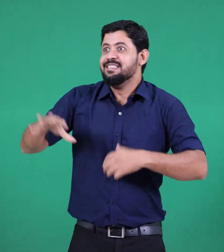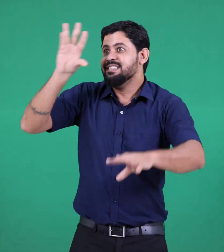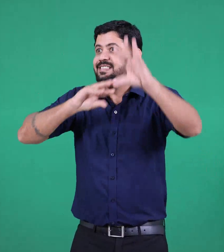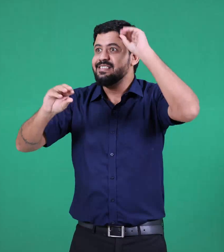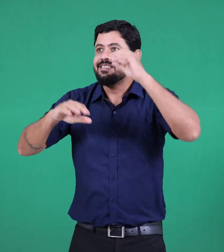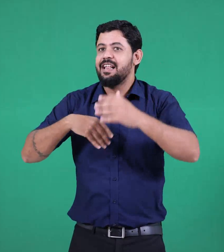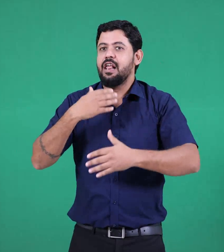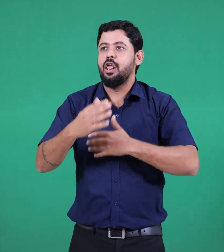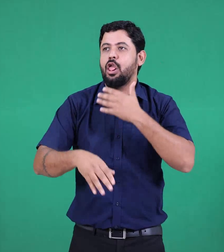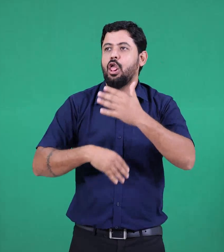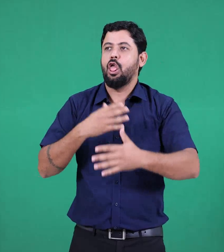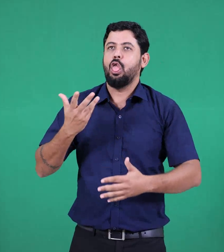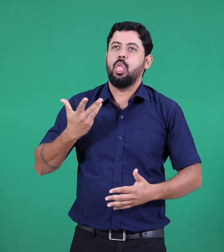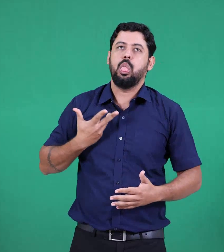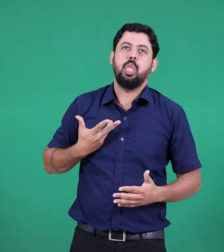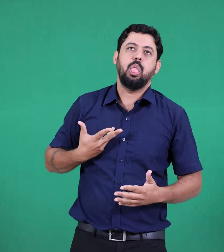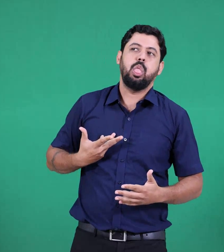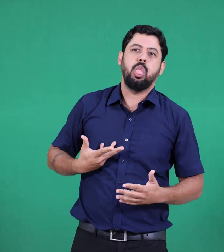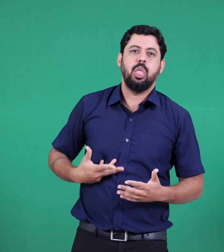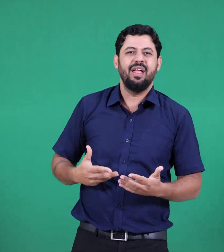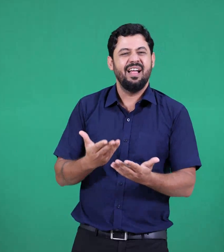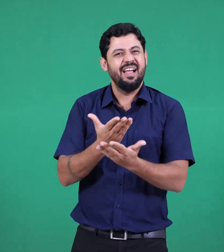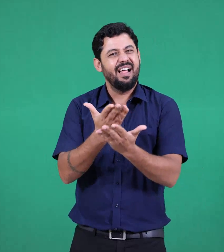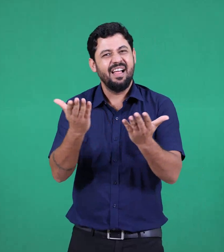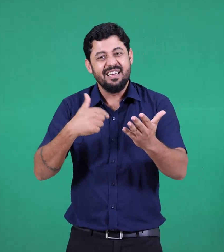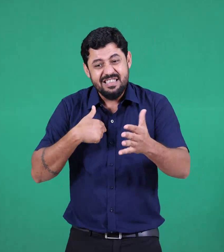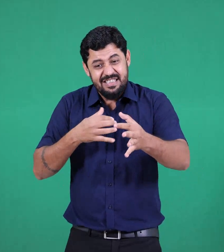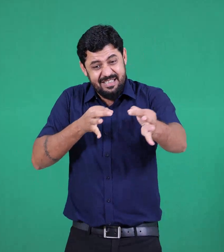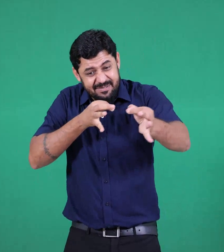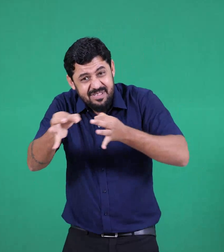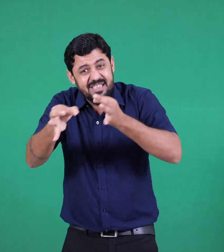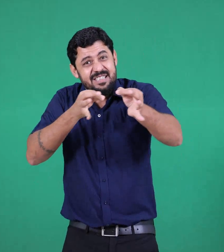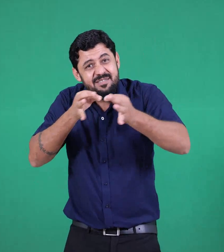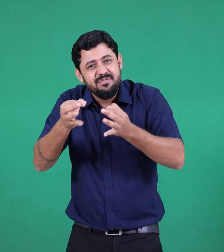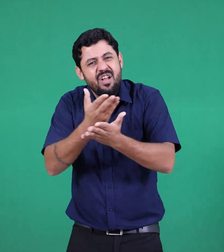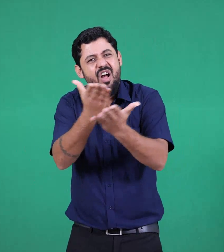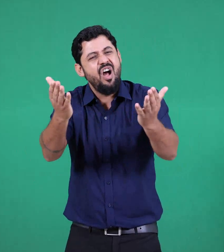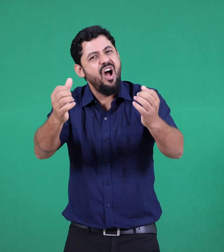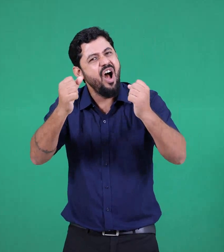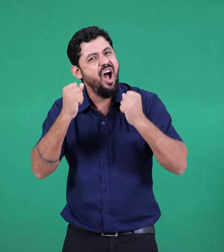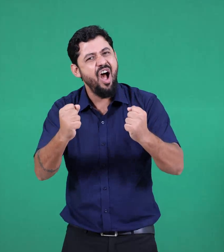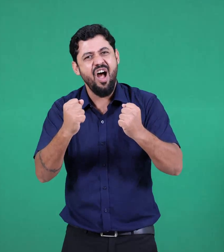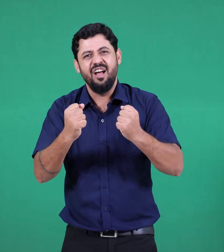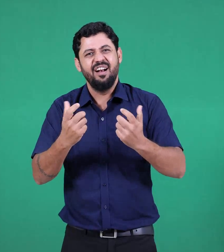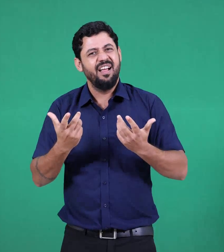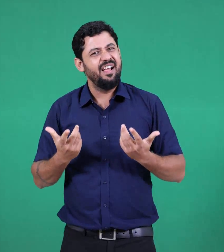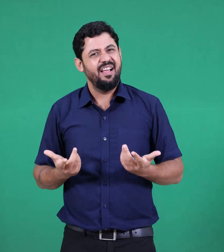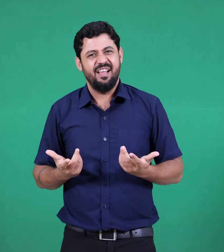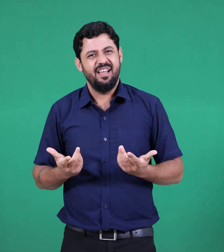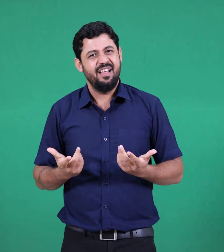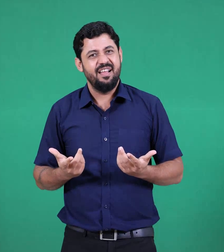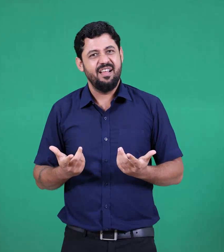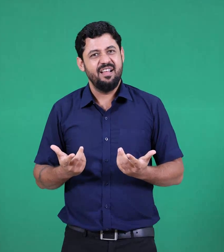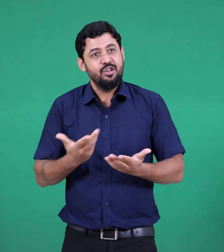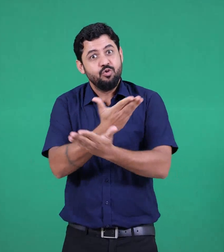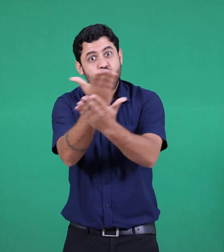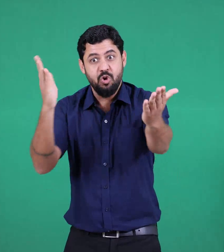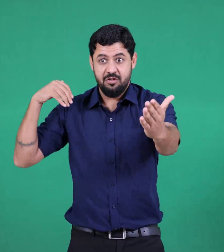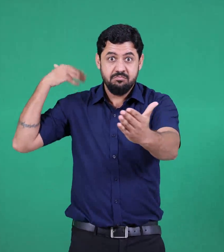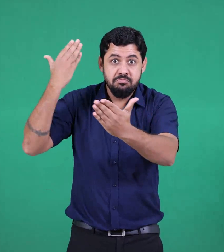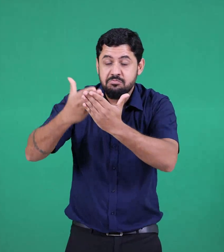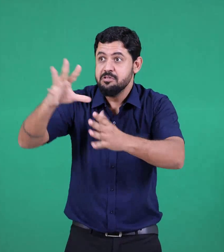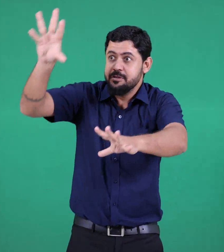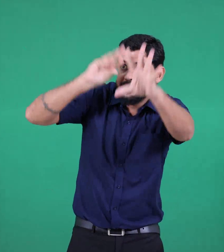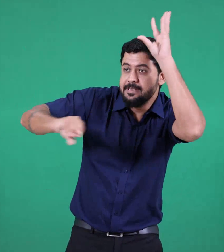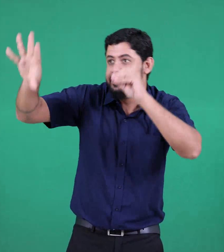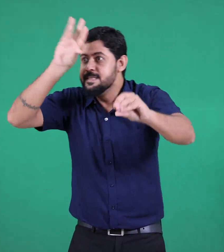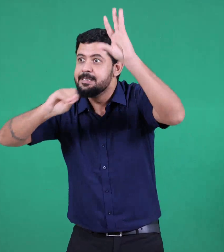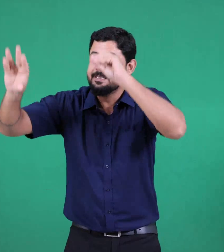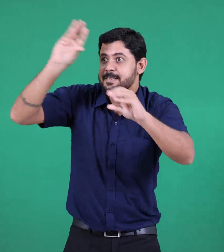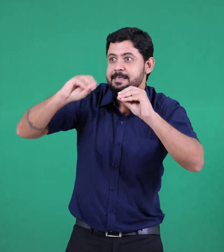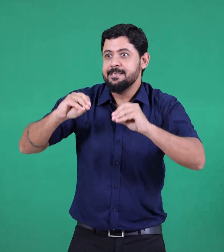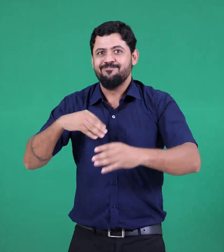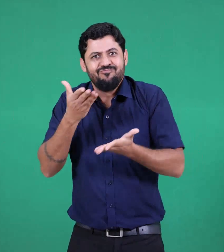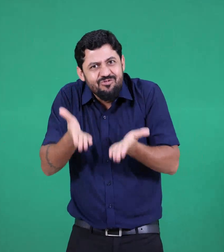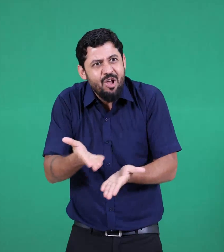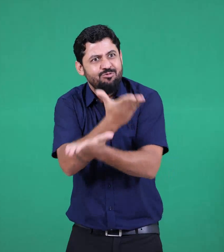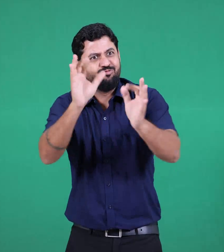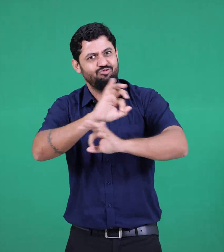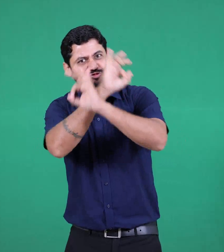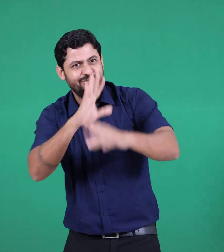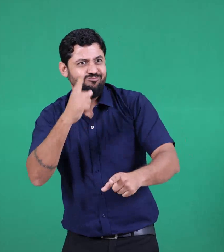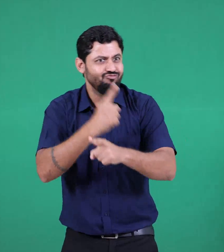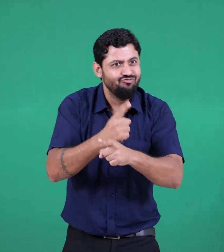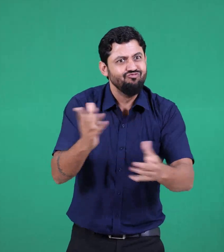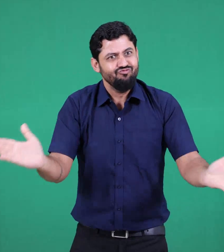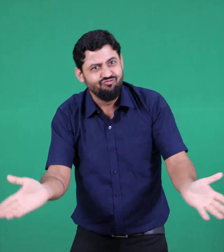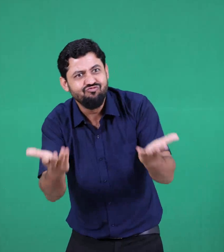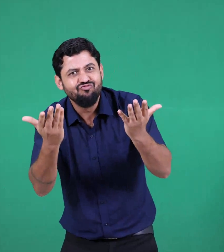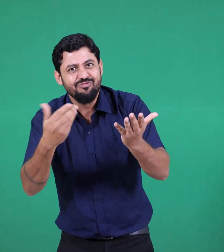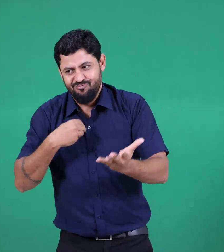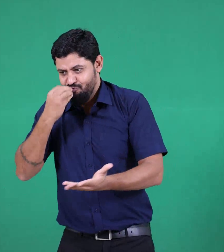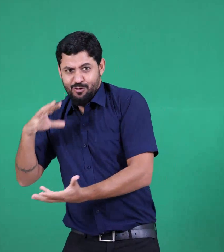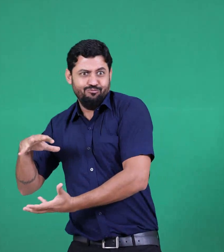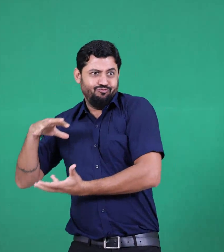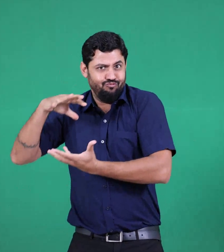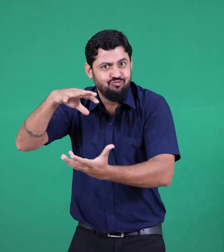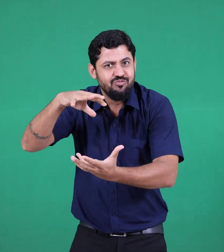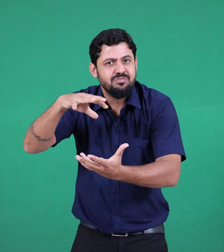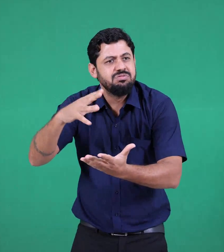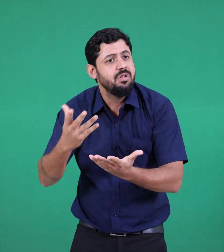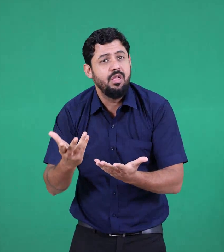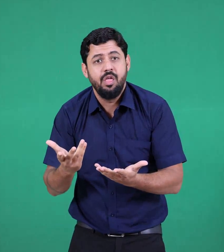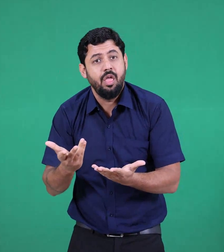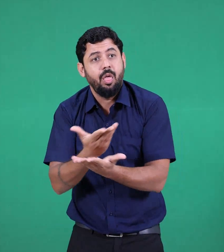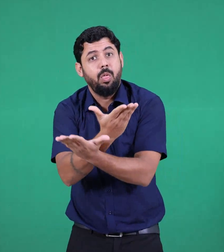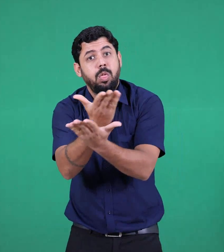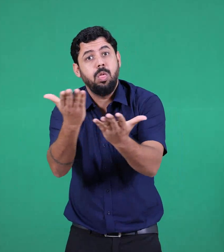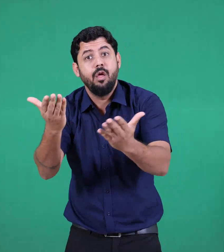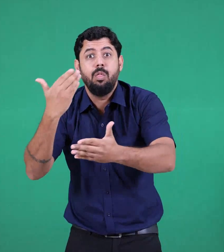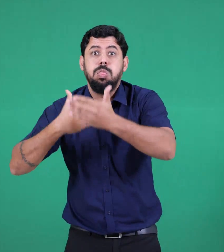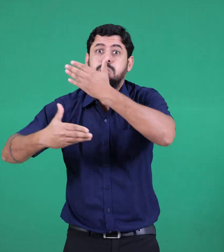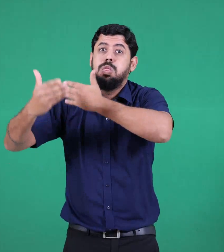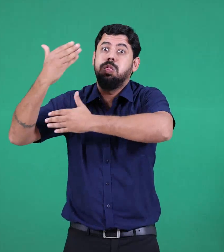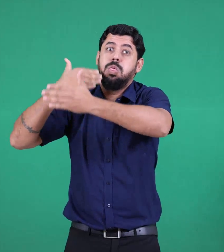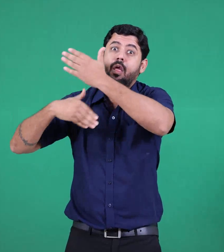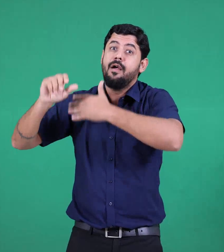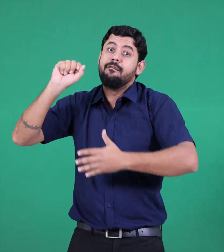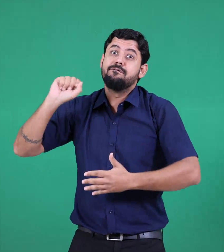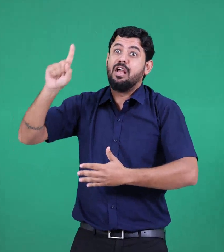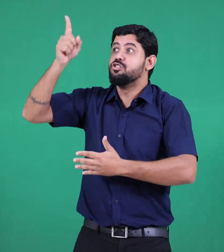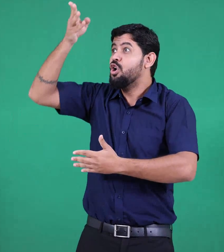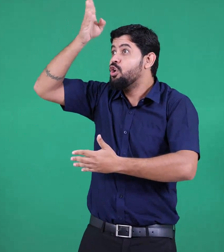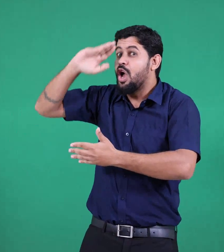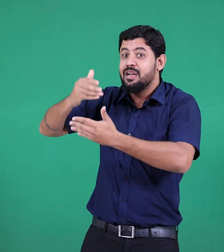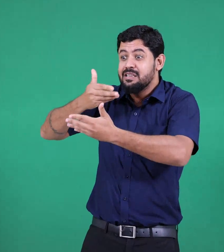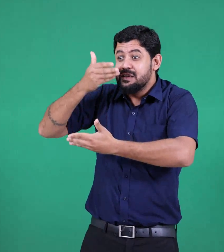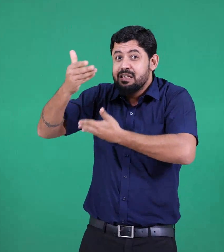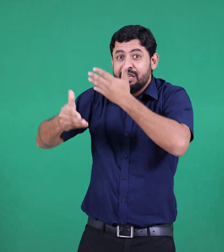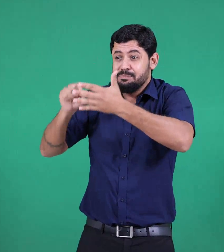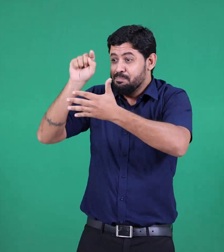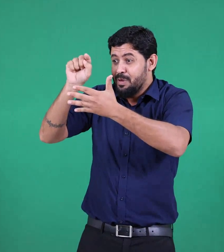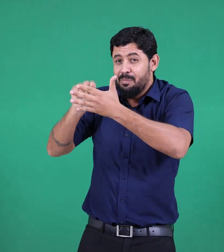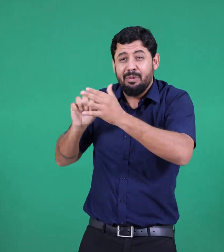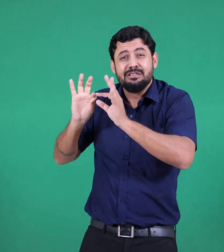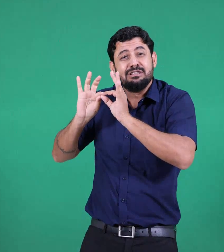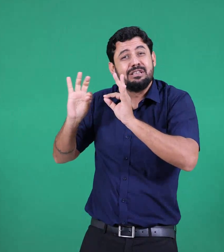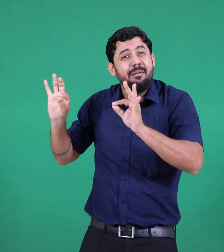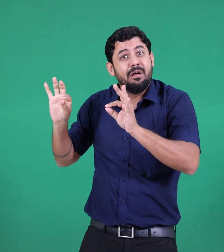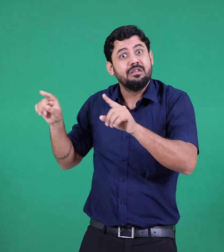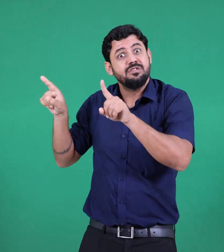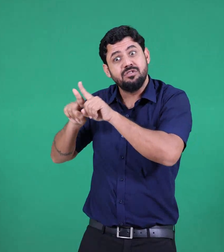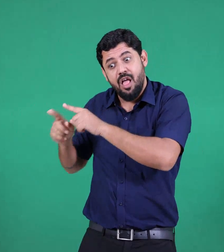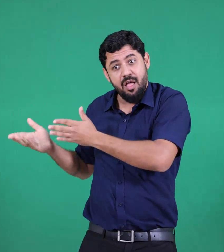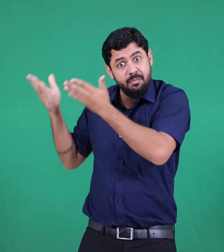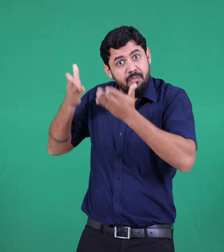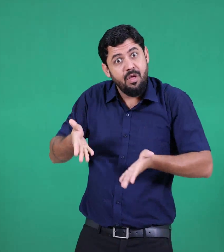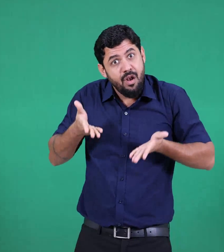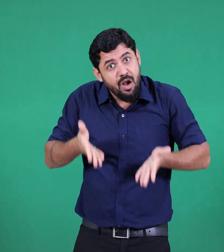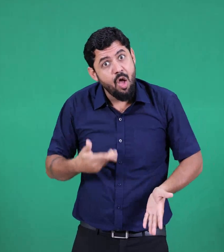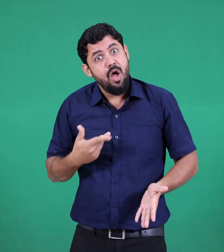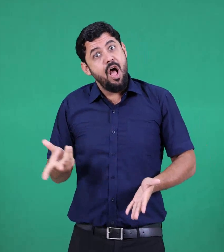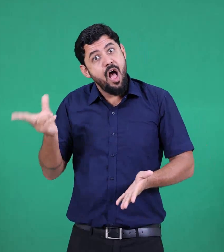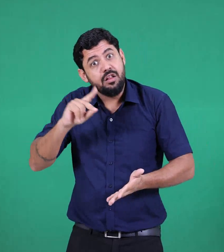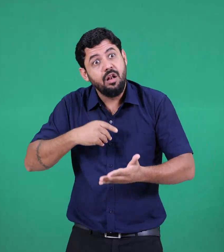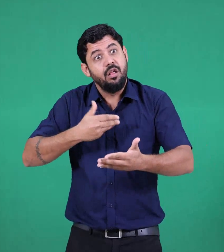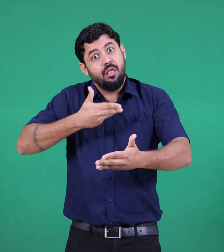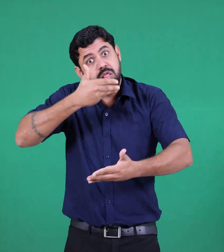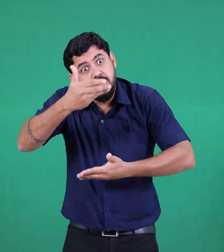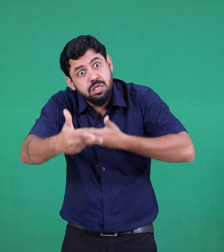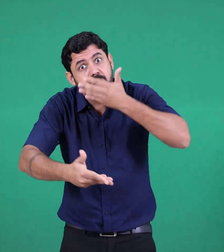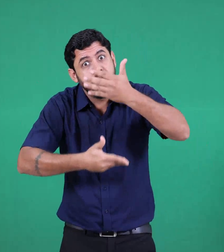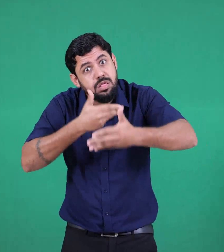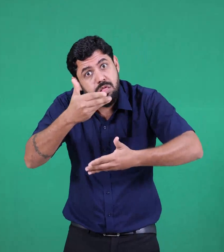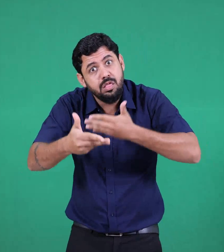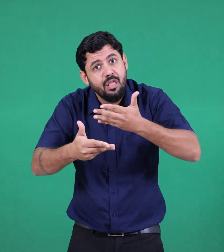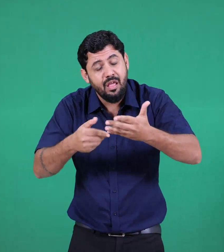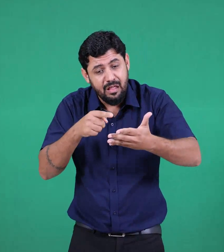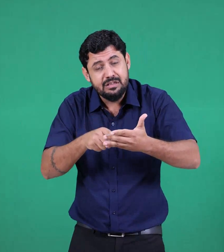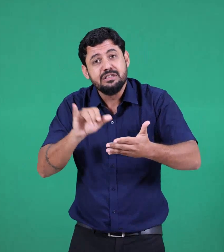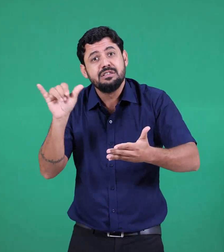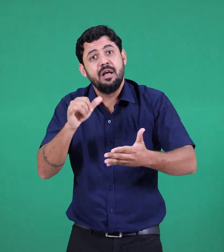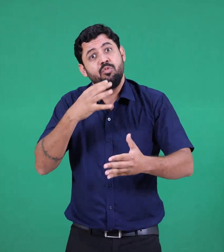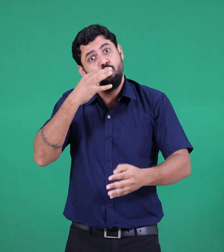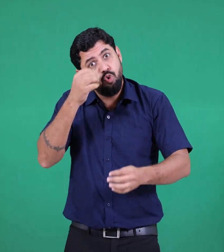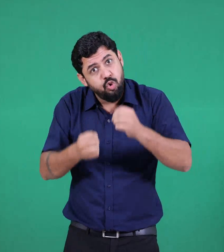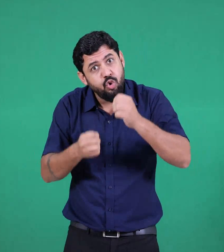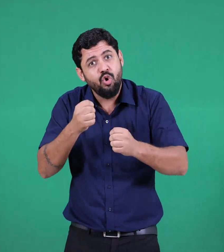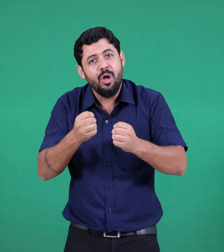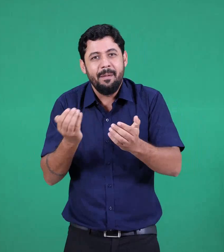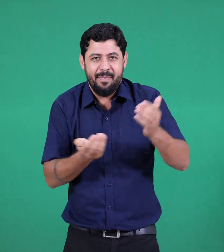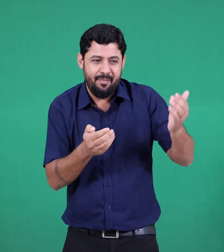Although by this time you ought to be teachers, you need someone to reteach you the basic principles of God ' s word.